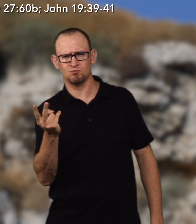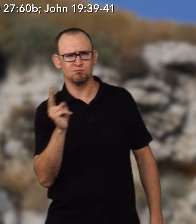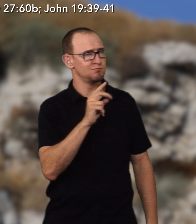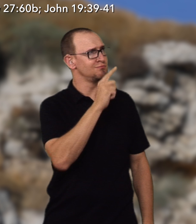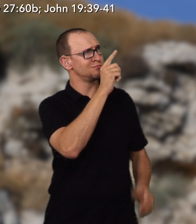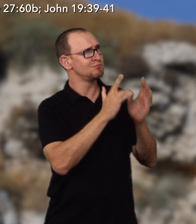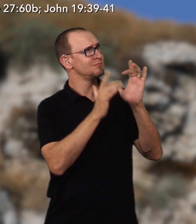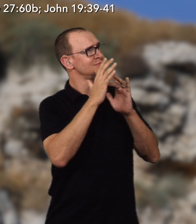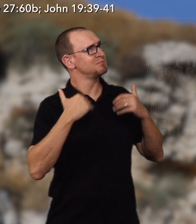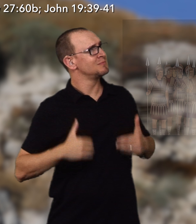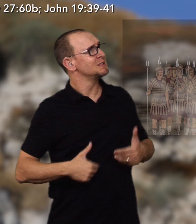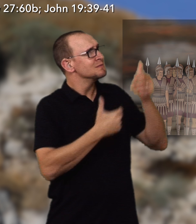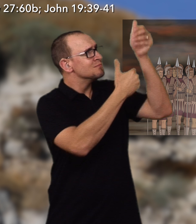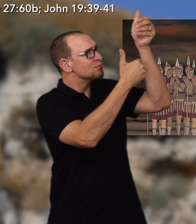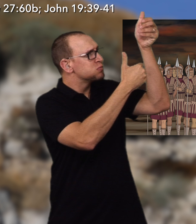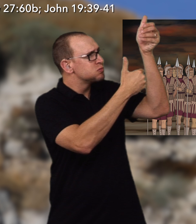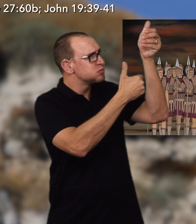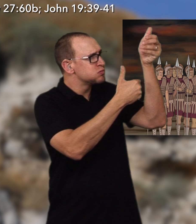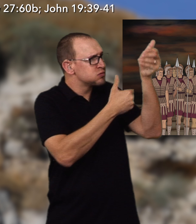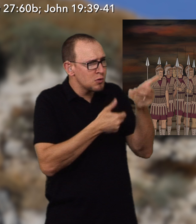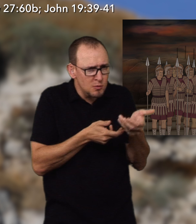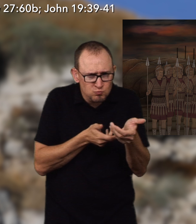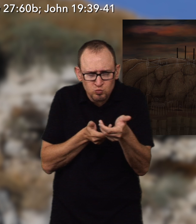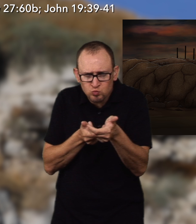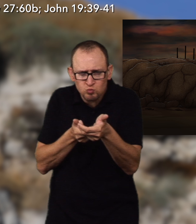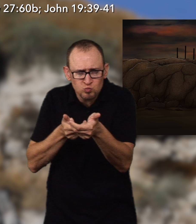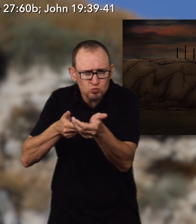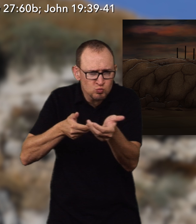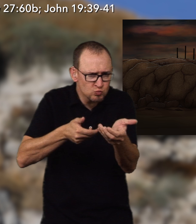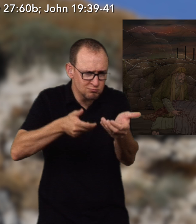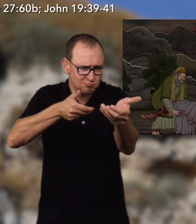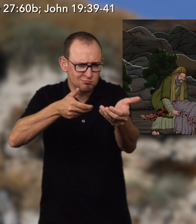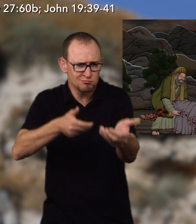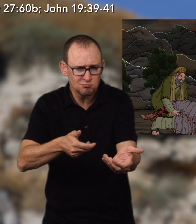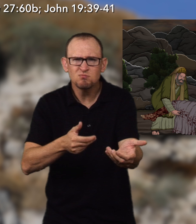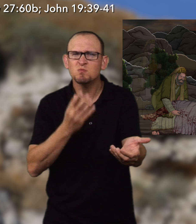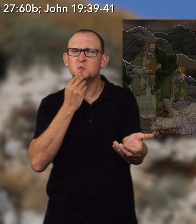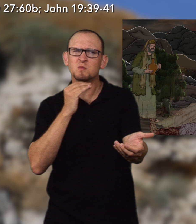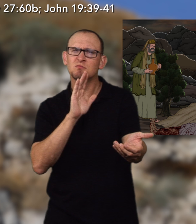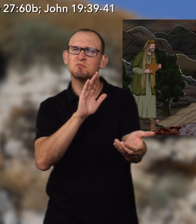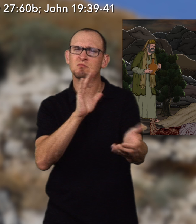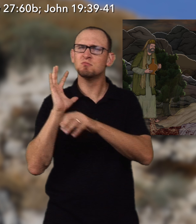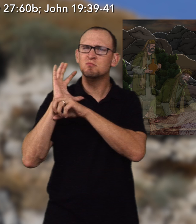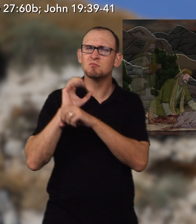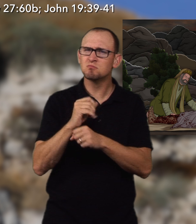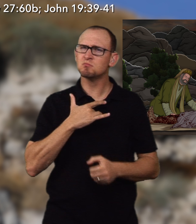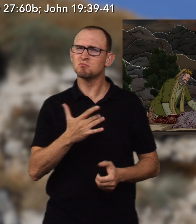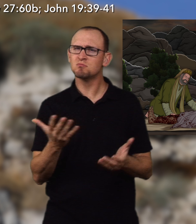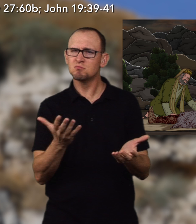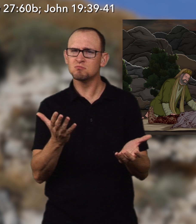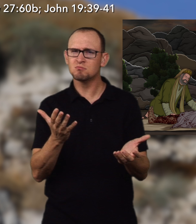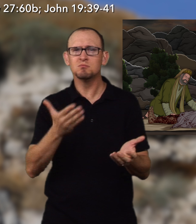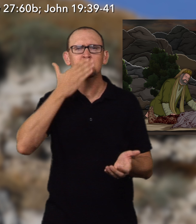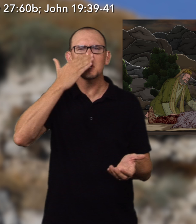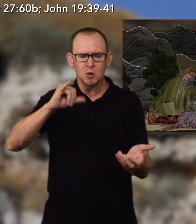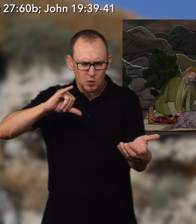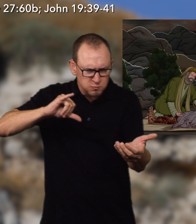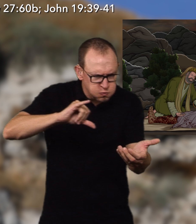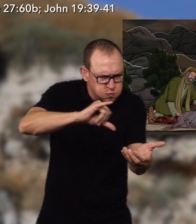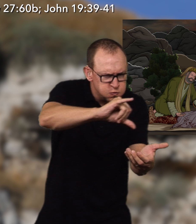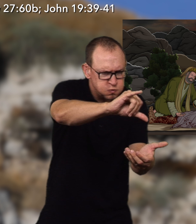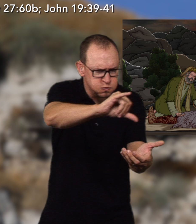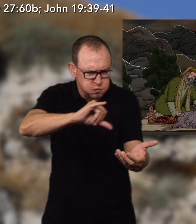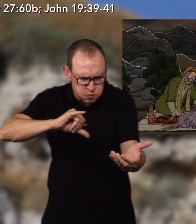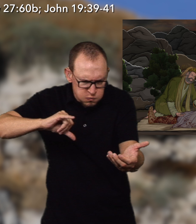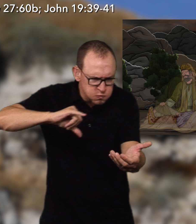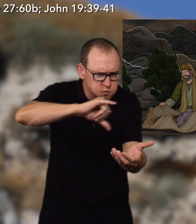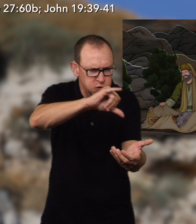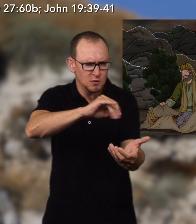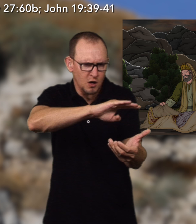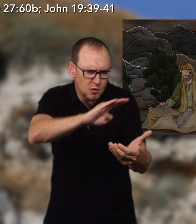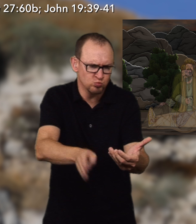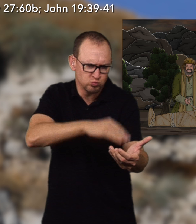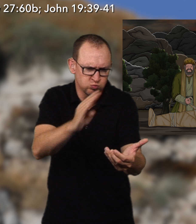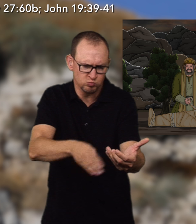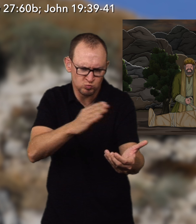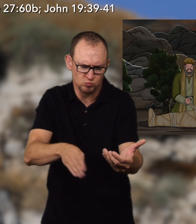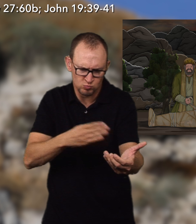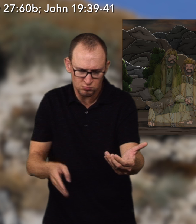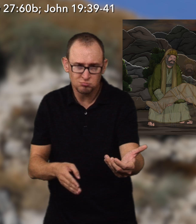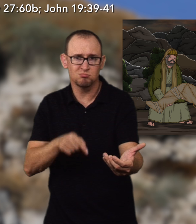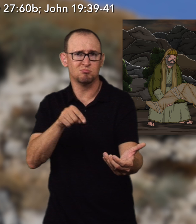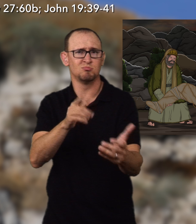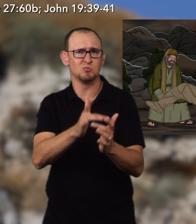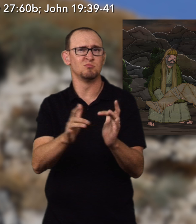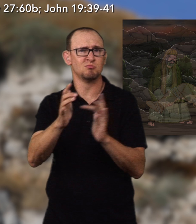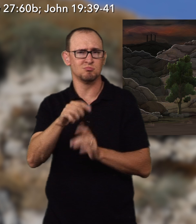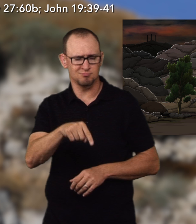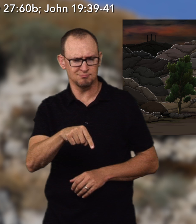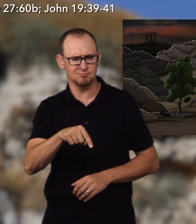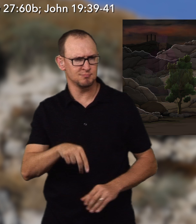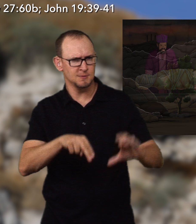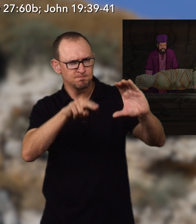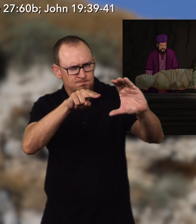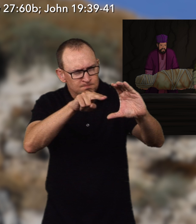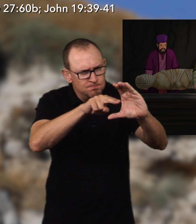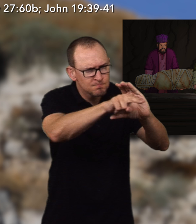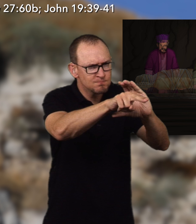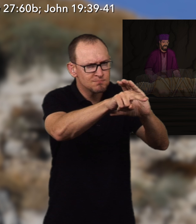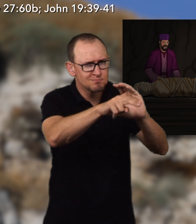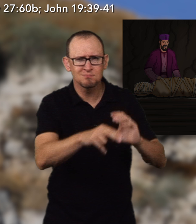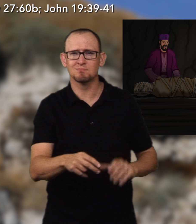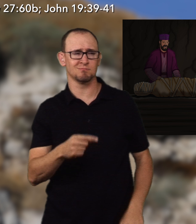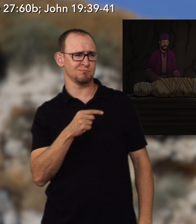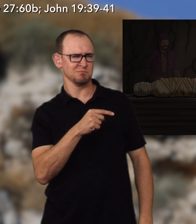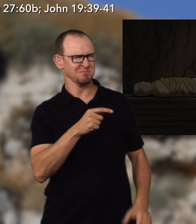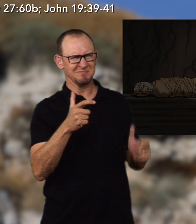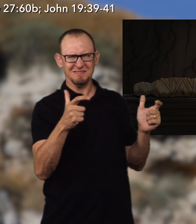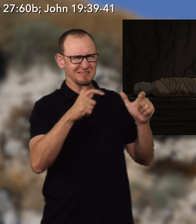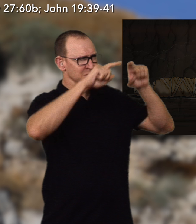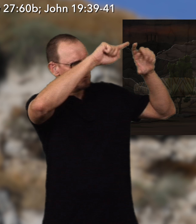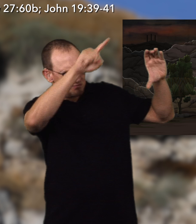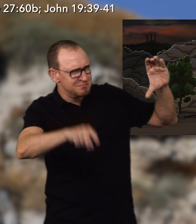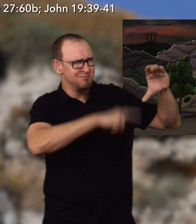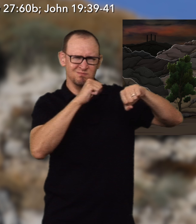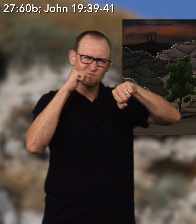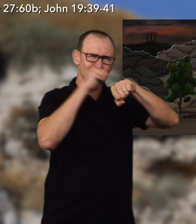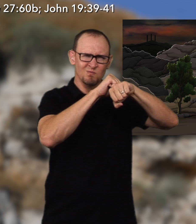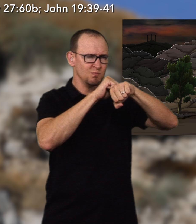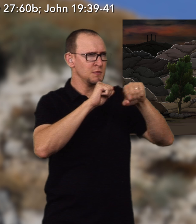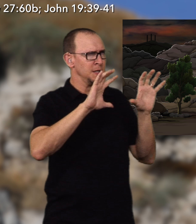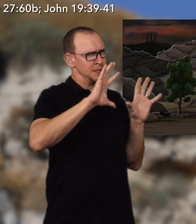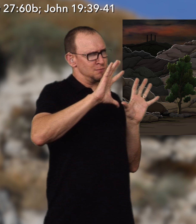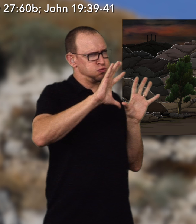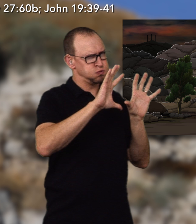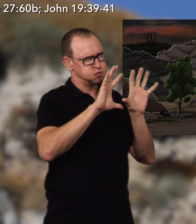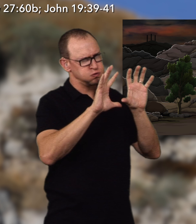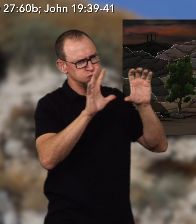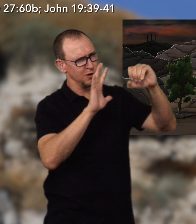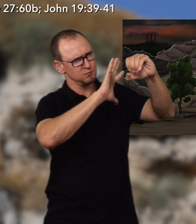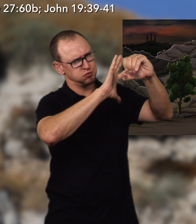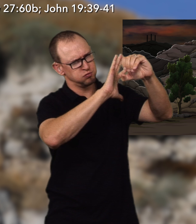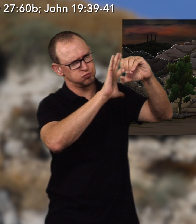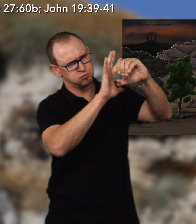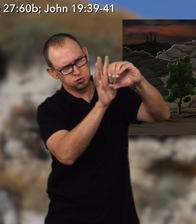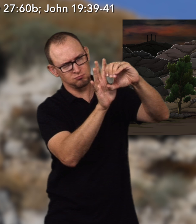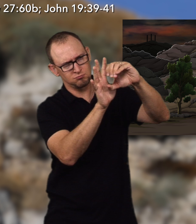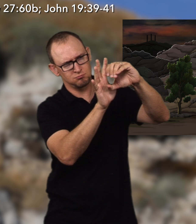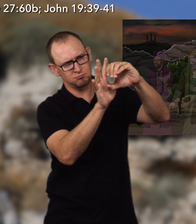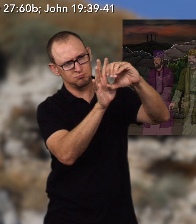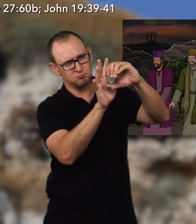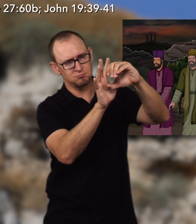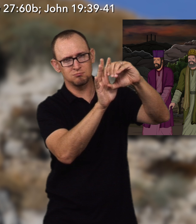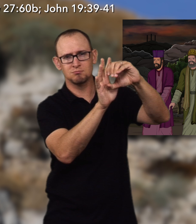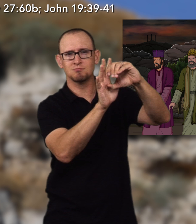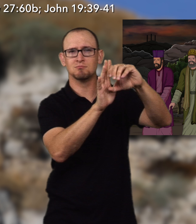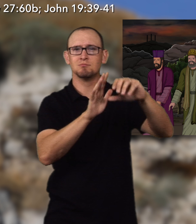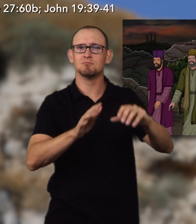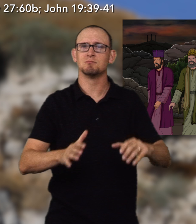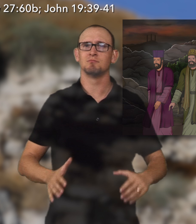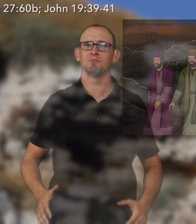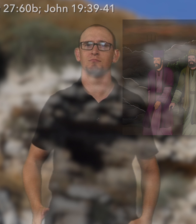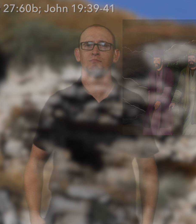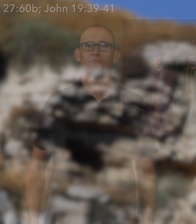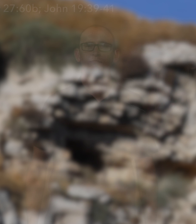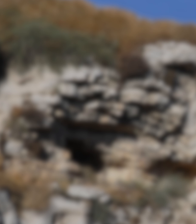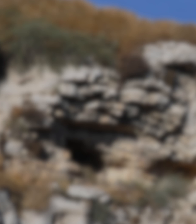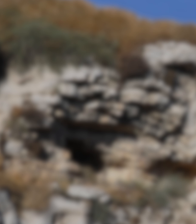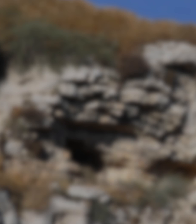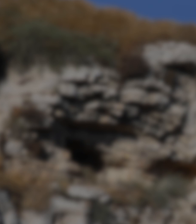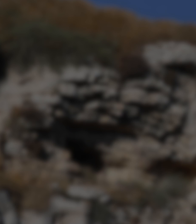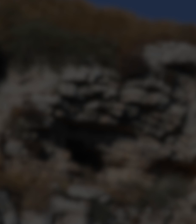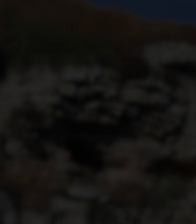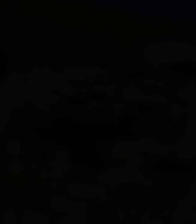So they took the body of Jesus and wrapped it in linen cloths with the spices, according to the Jewish burial custom. Now there was a garden in the place where Jesus was crucified, and in the garden a new tomb in which no one had yet been laid.